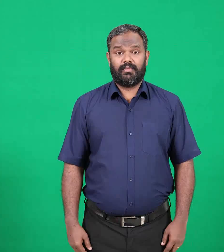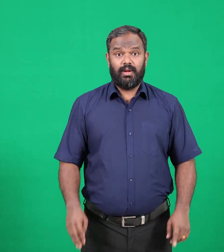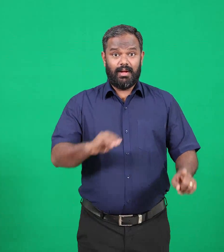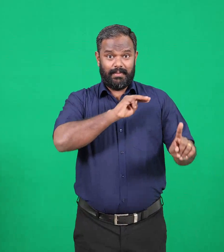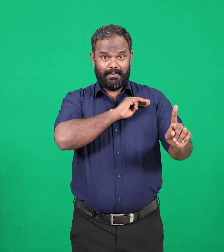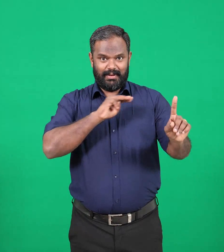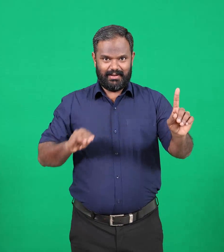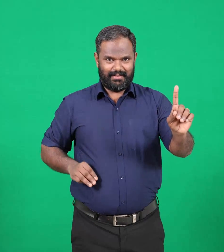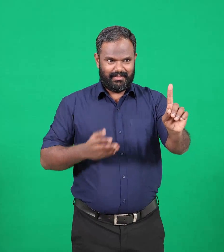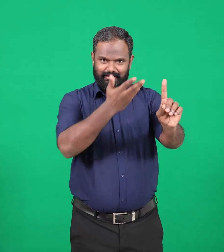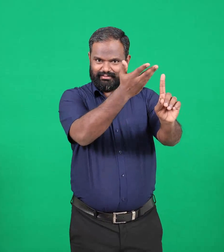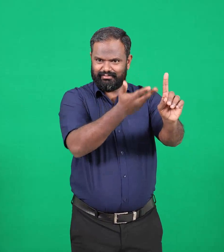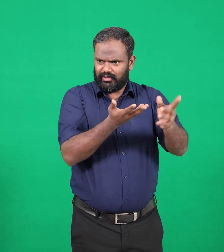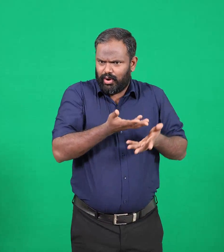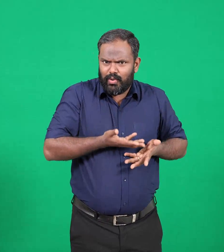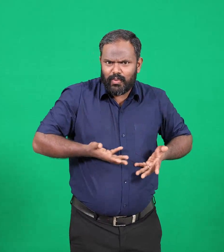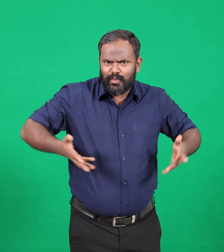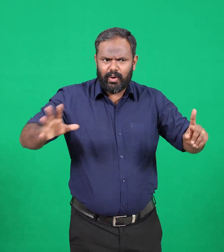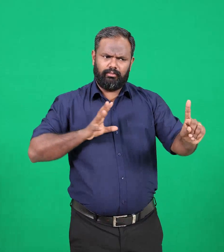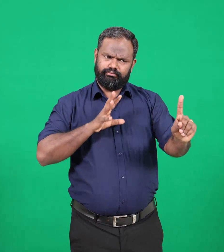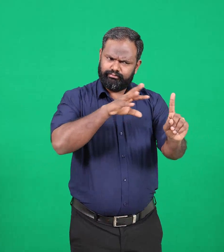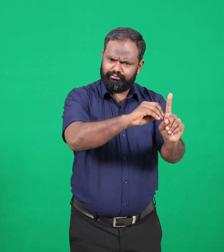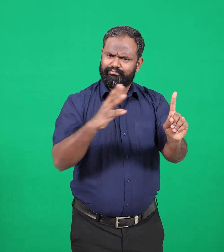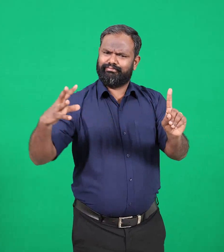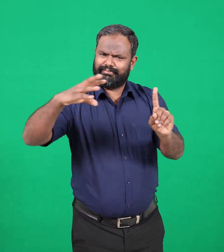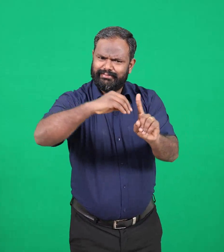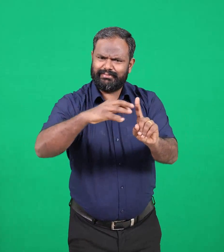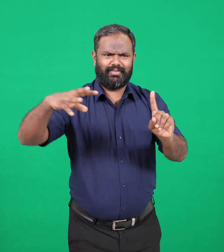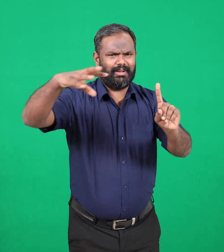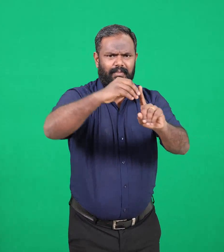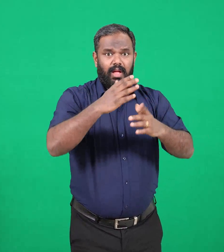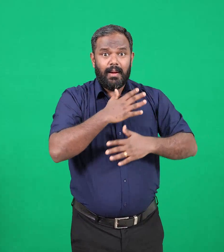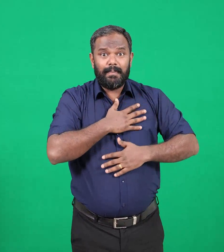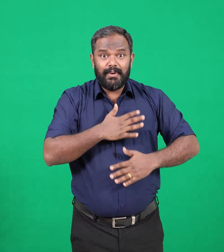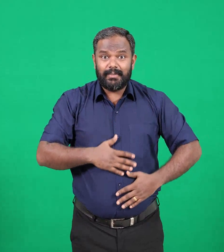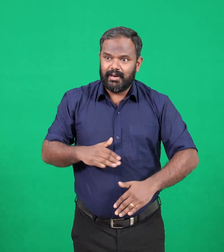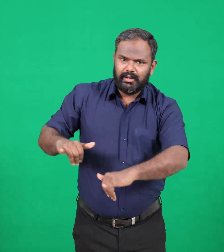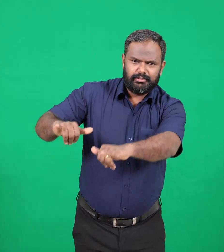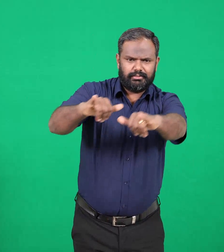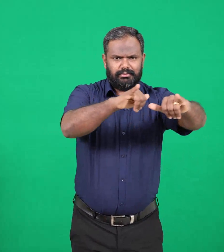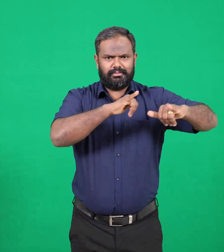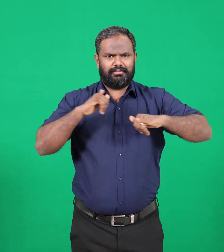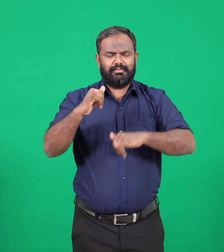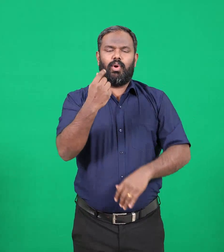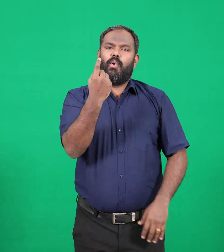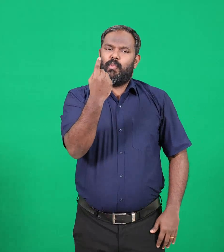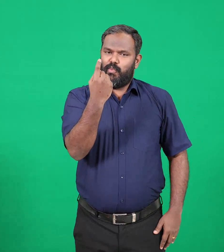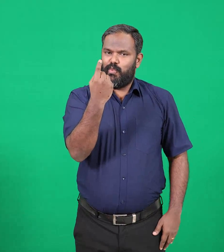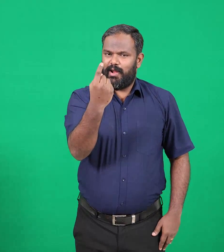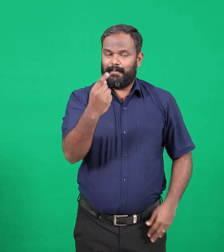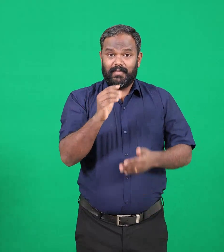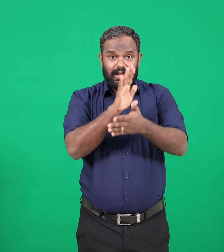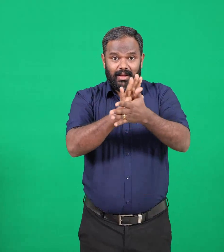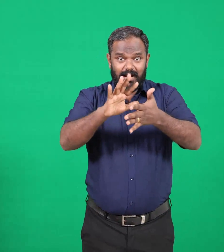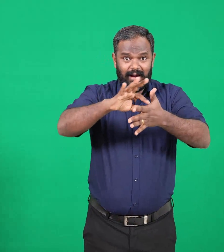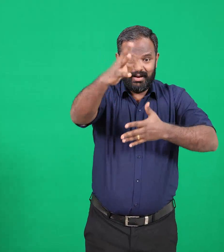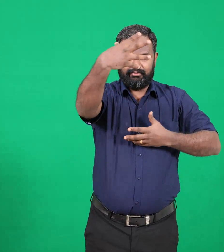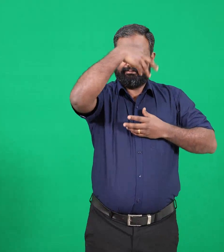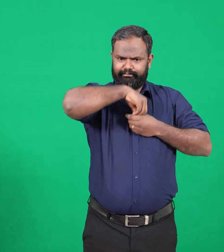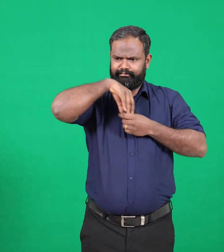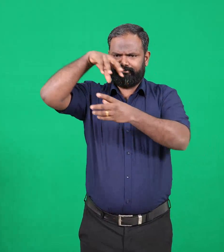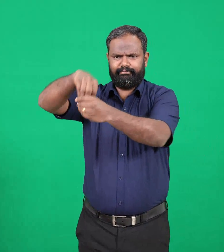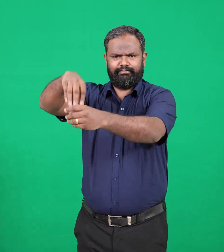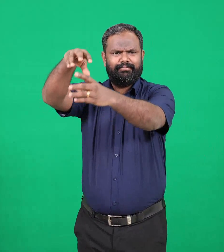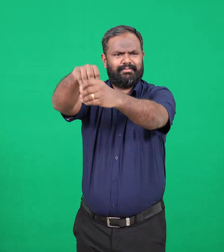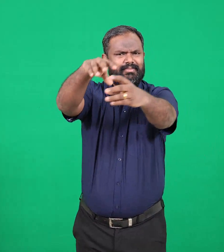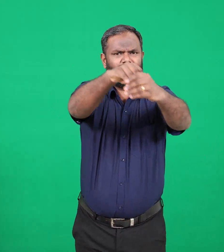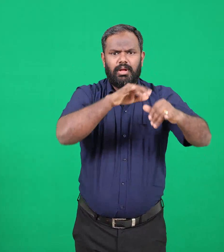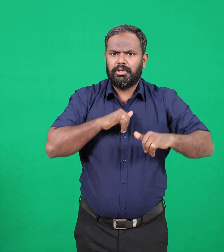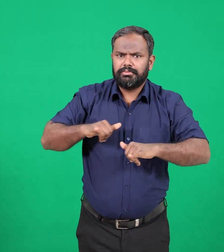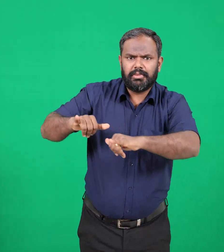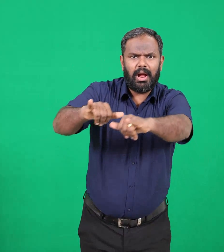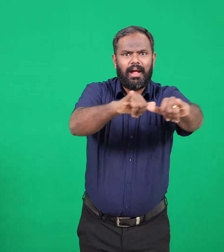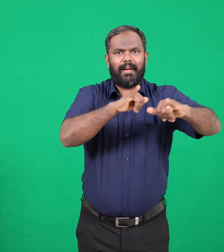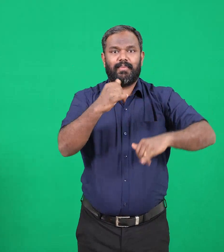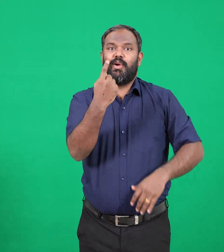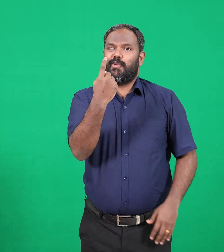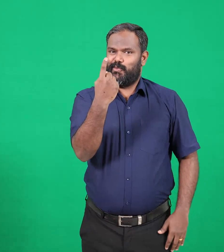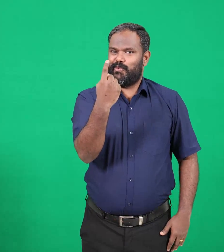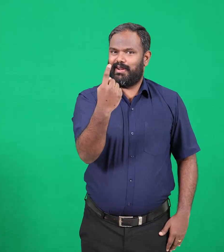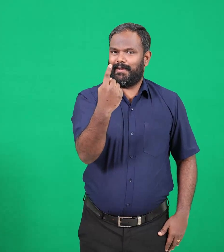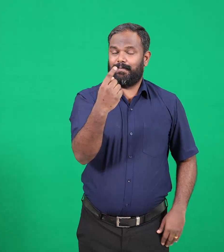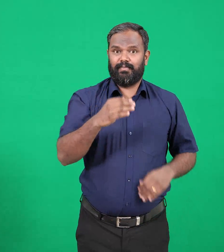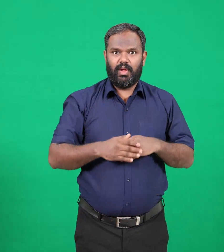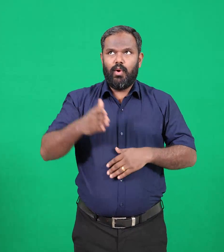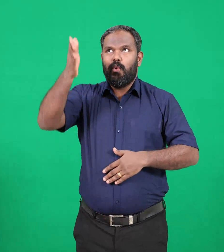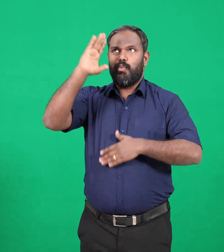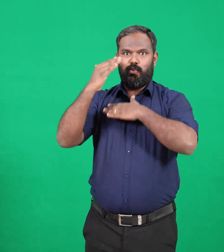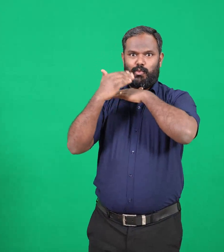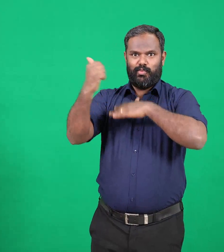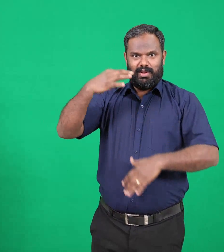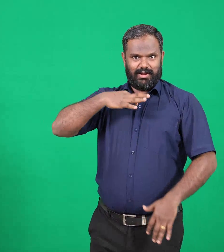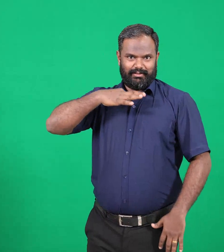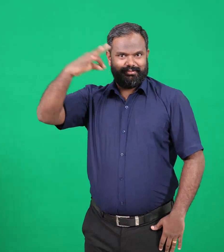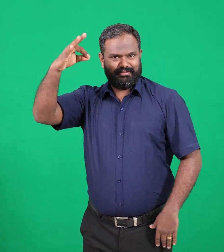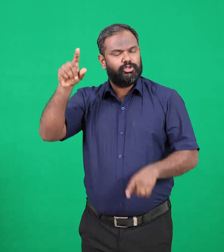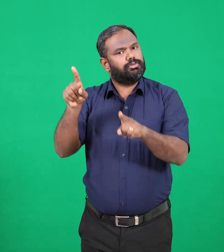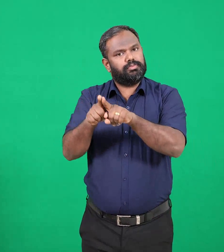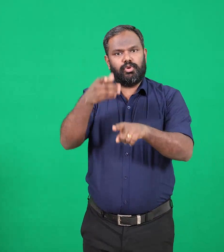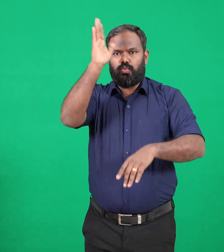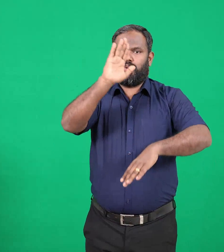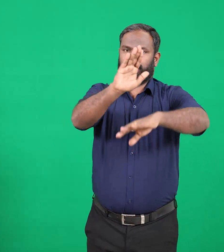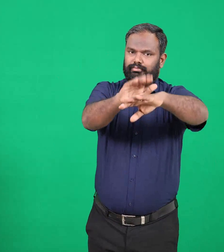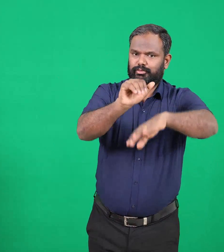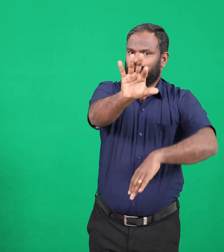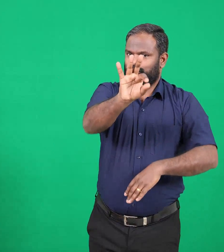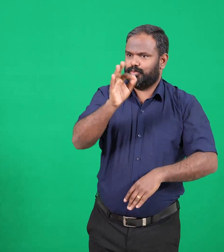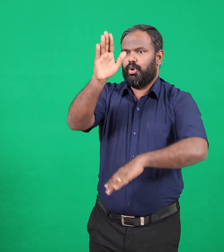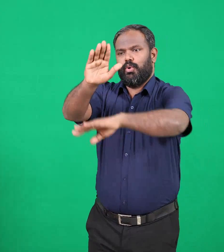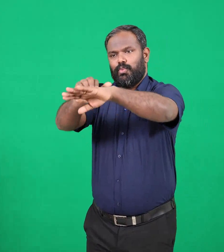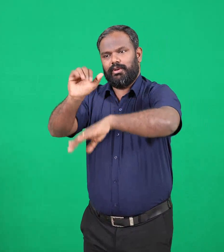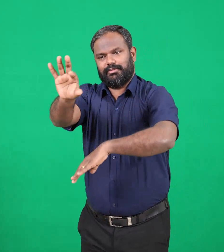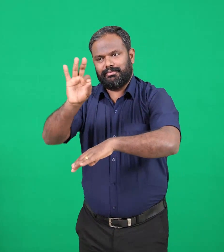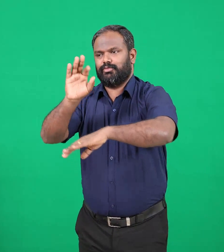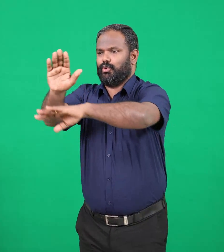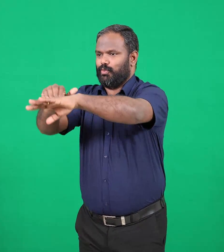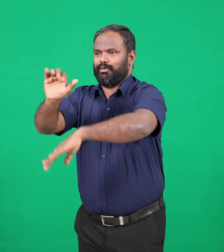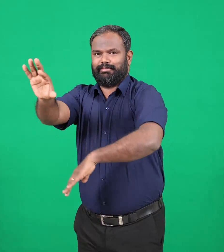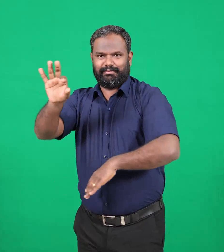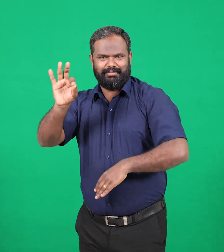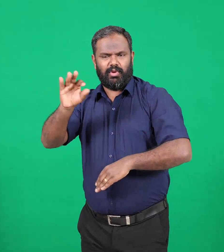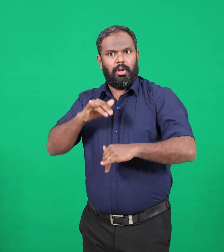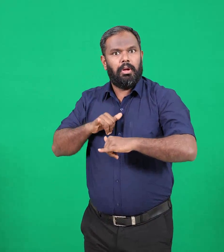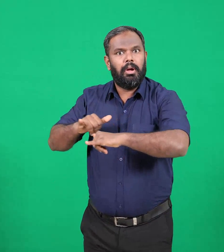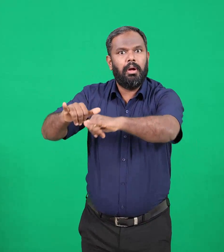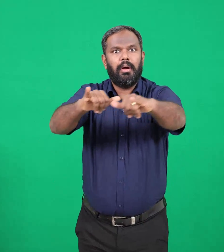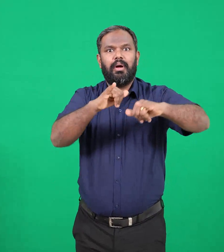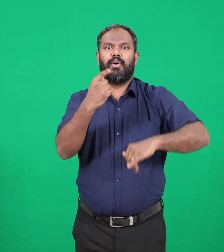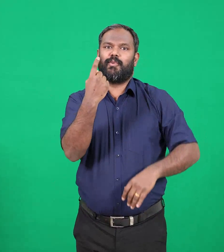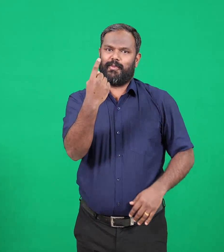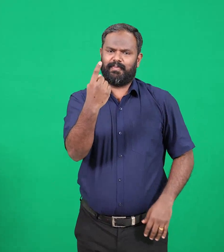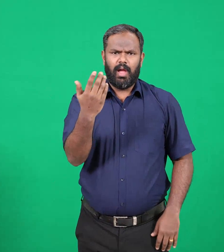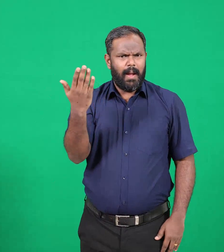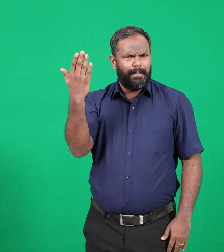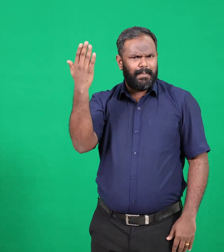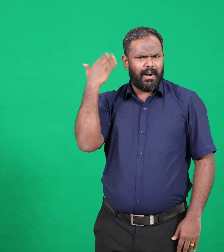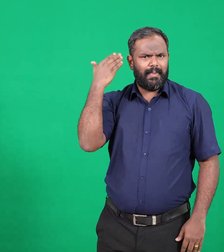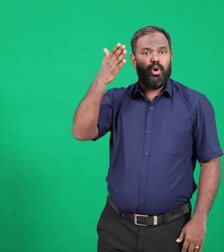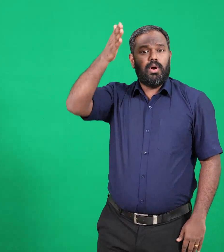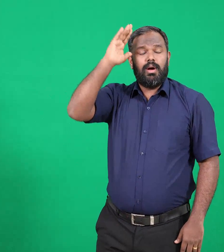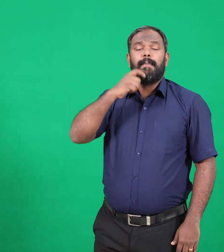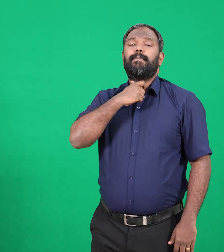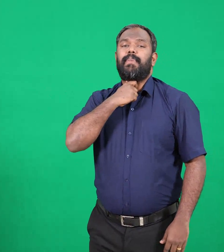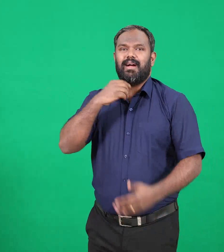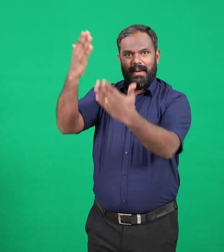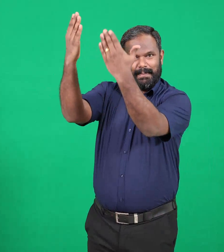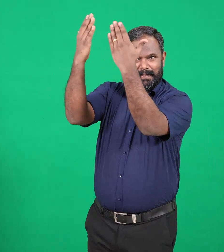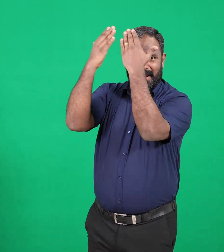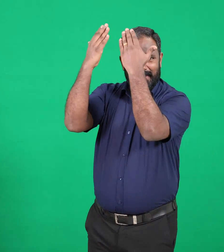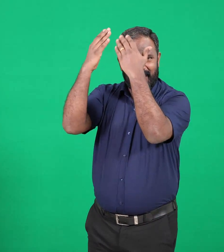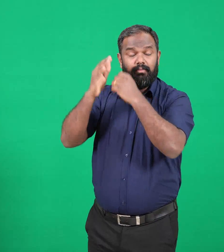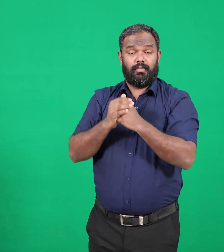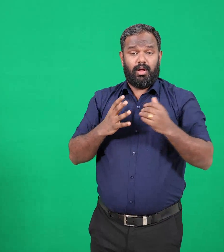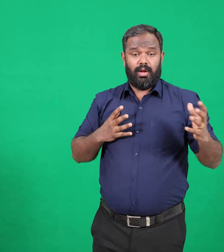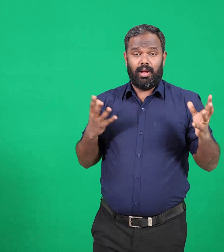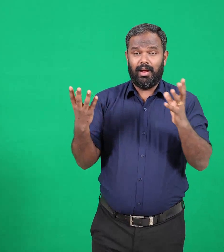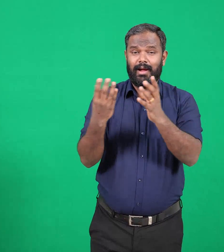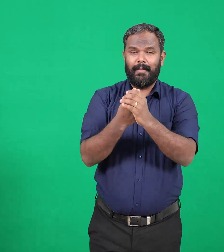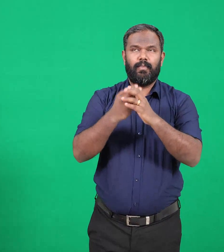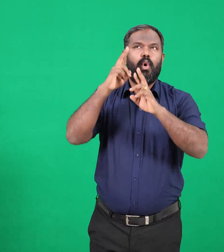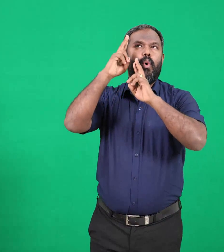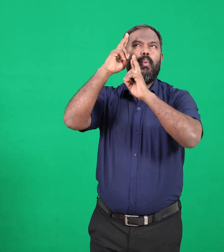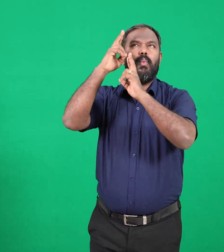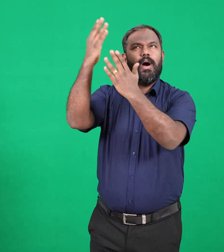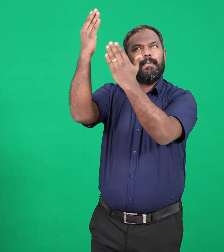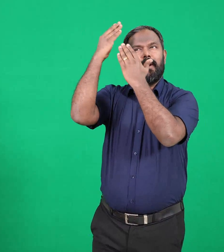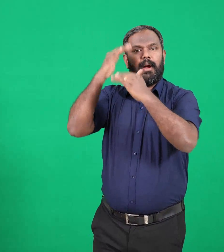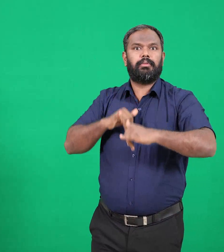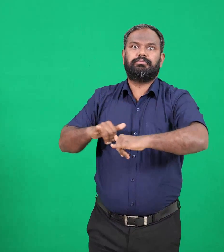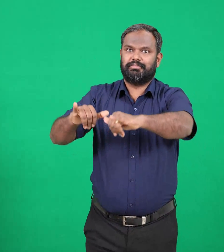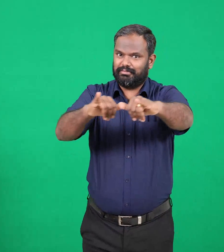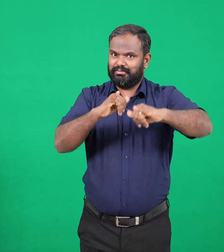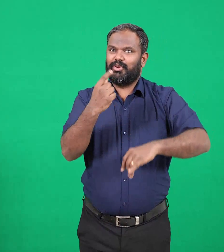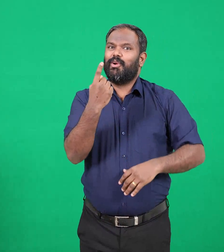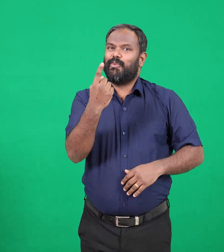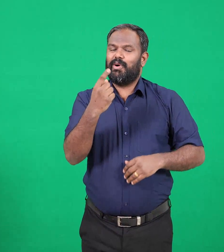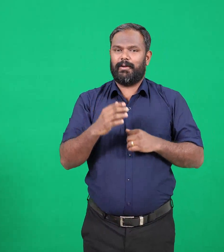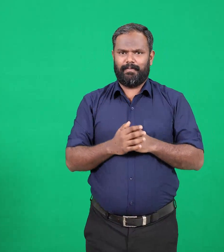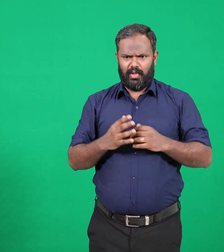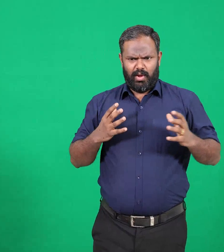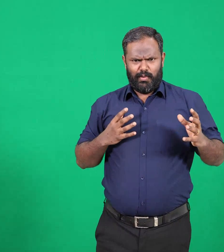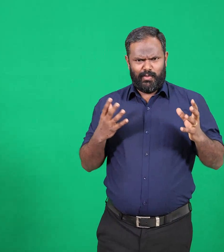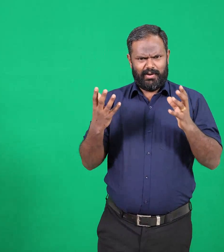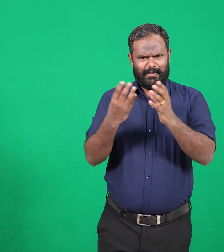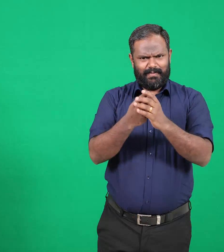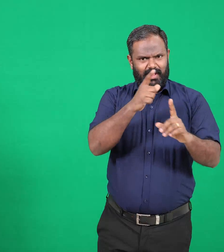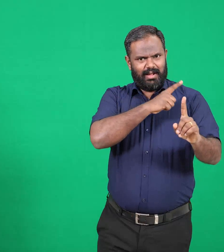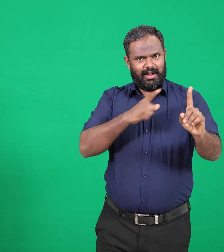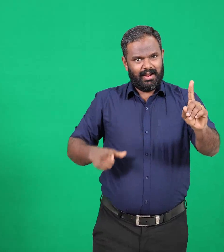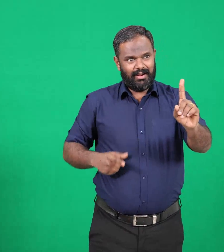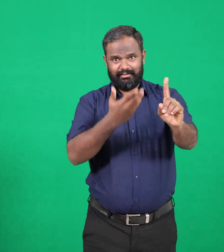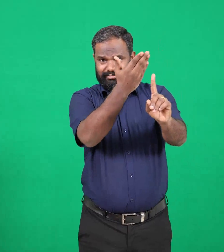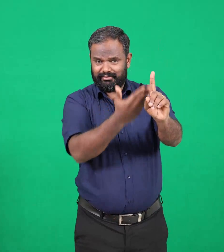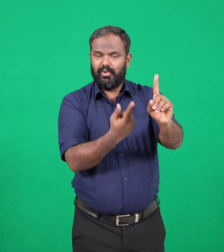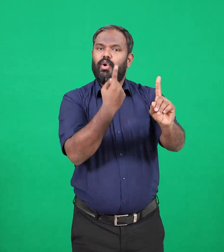There is one body and one Spirit, just as you were called to one hope when you were called;